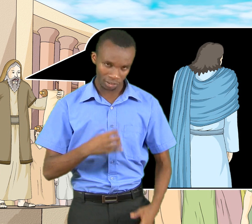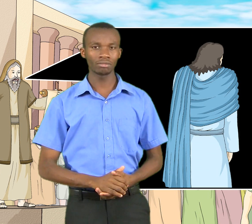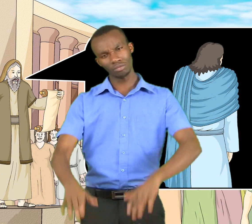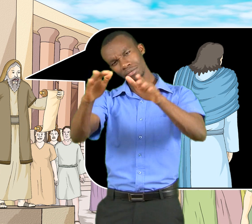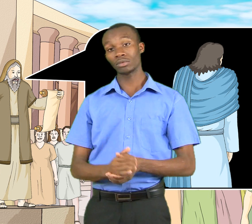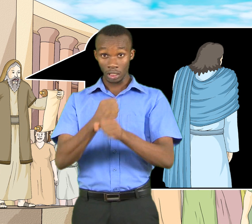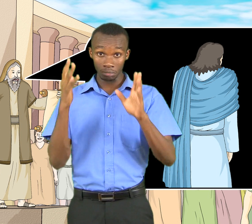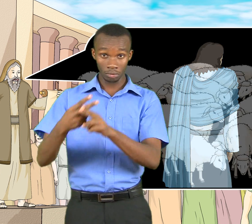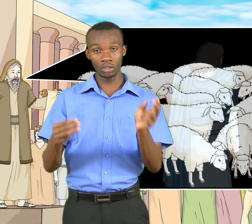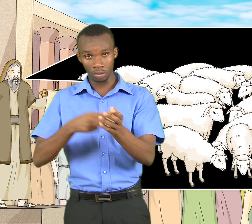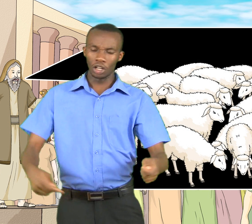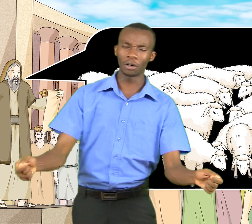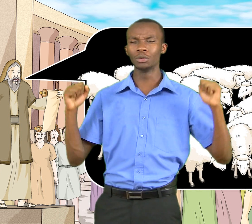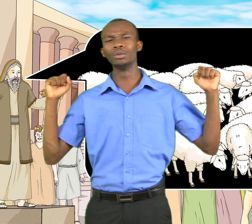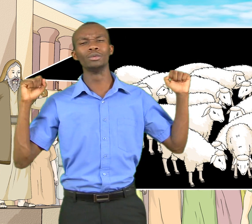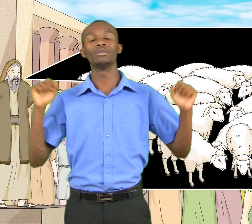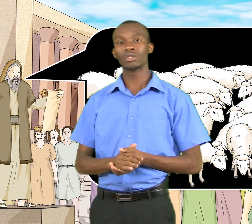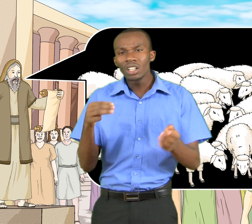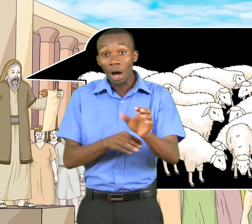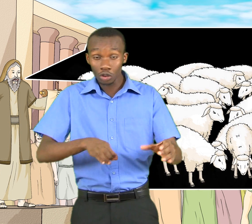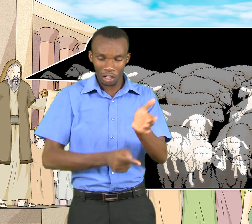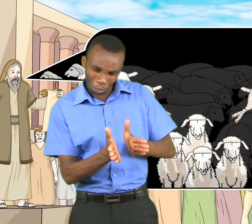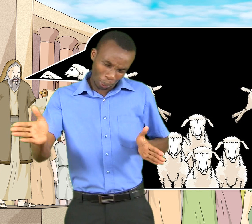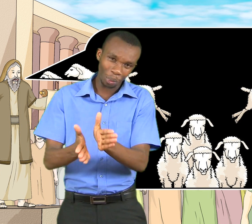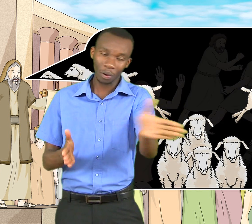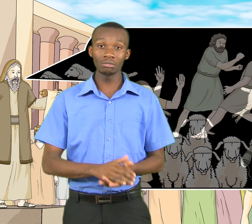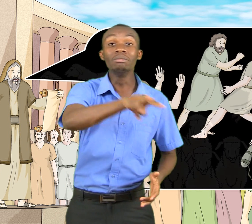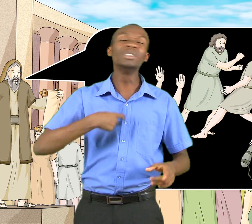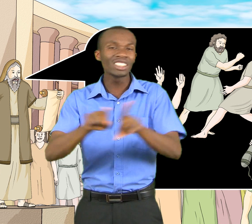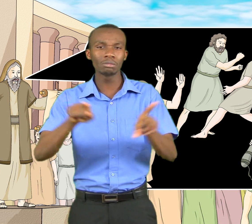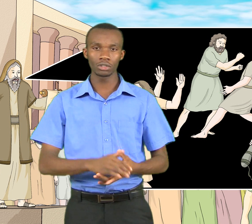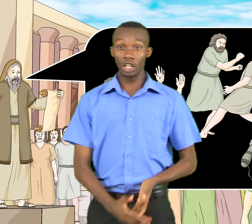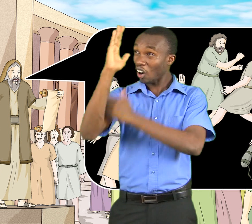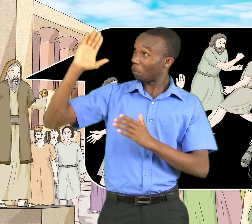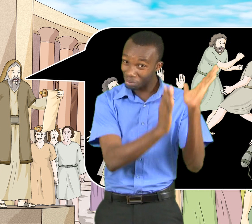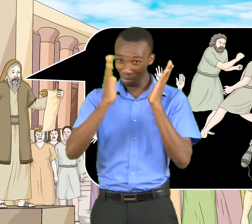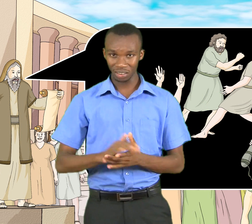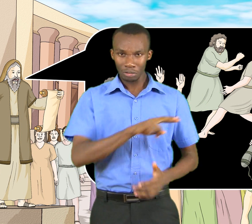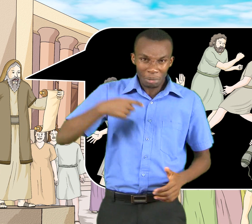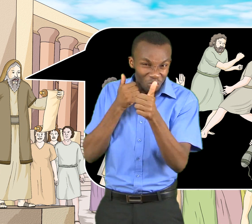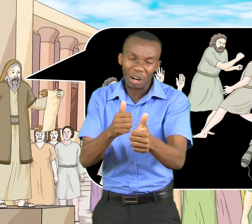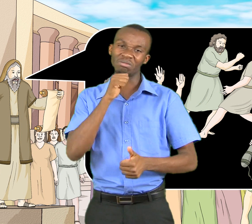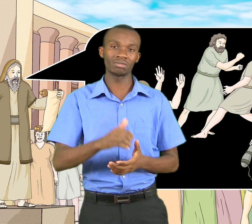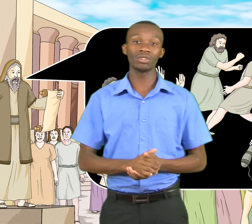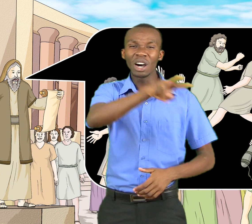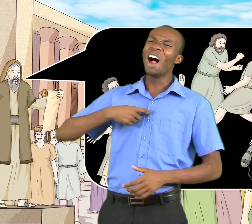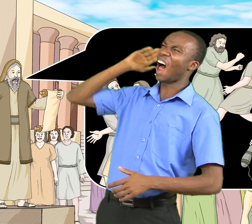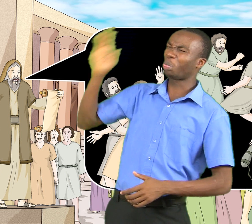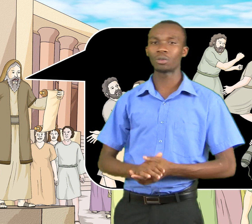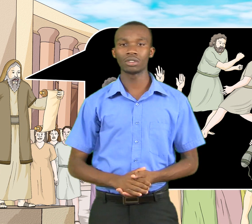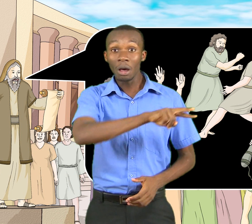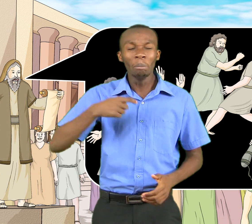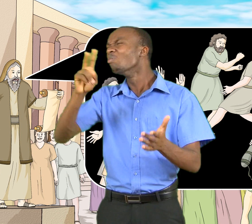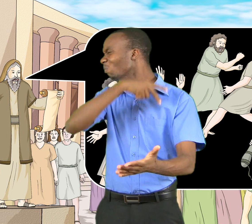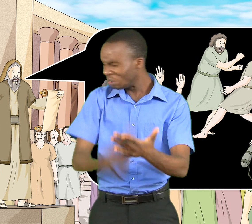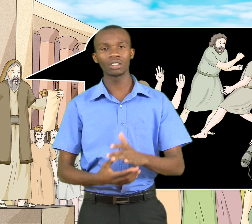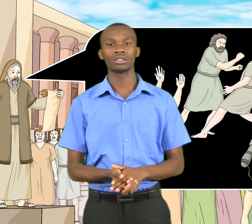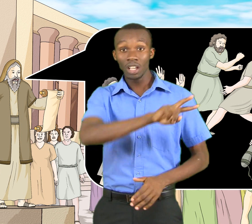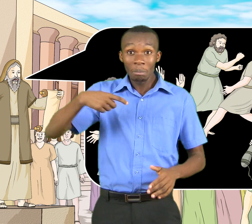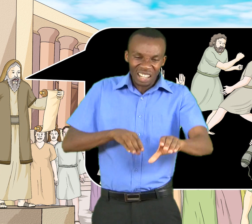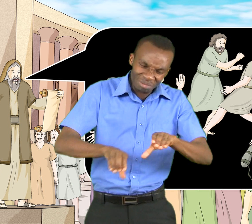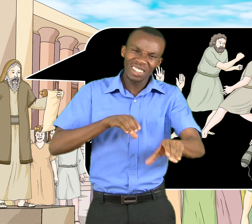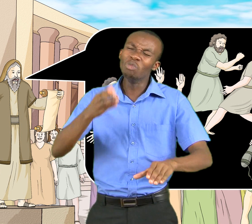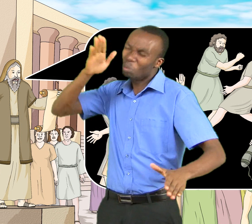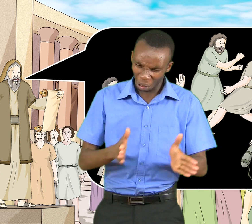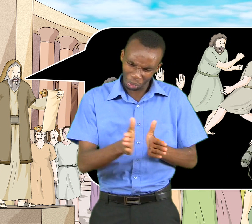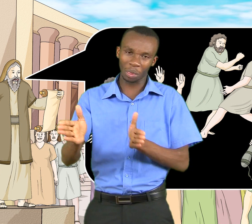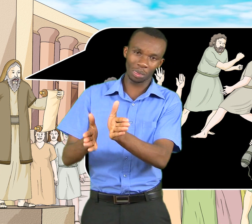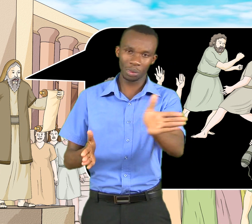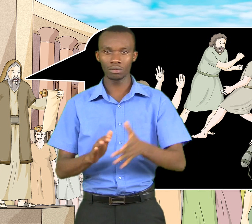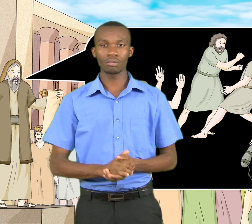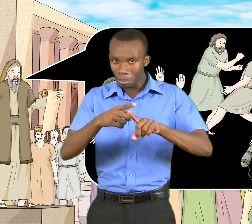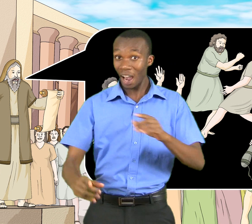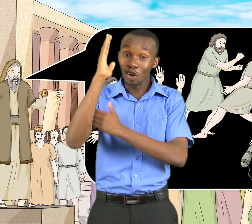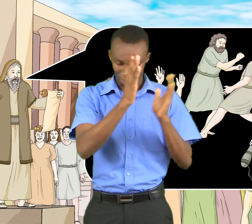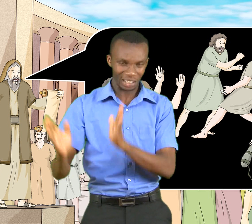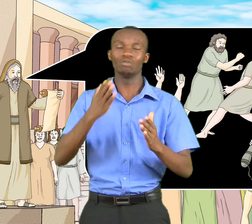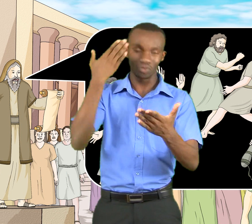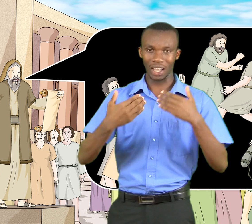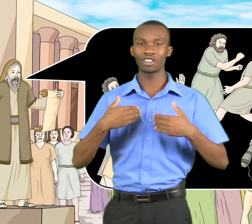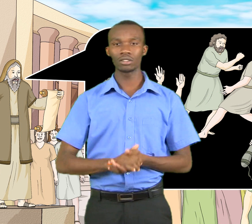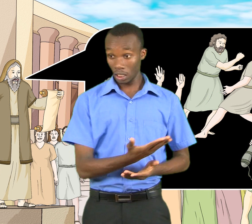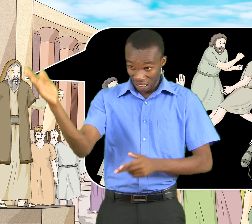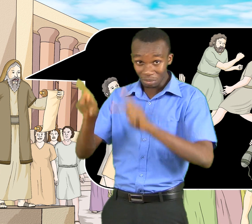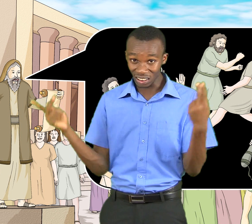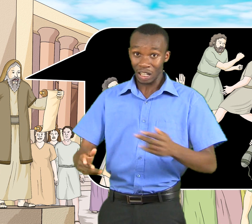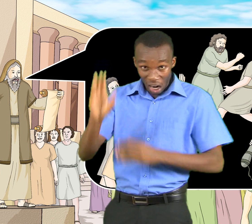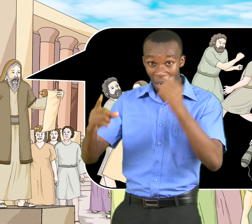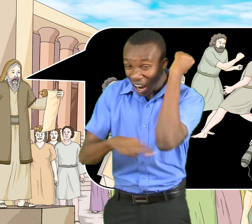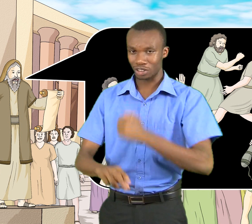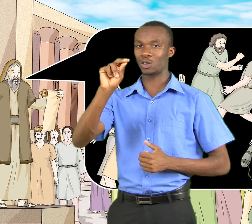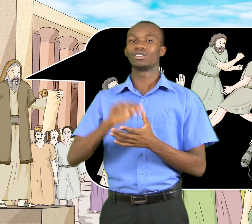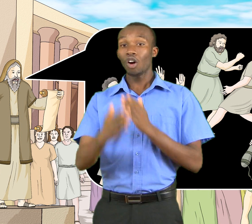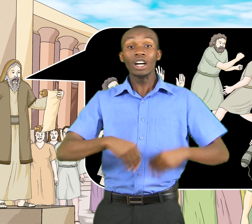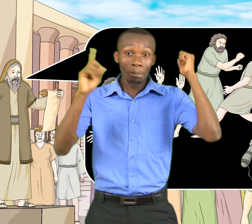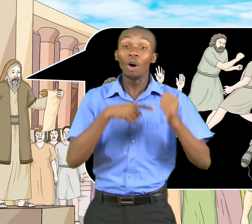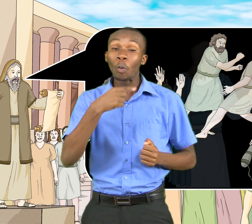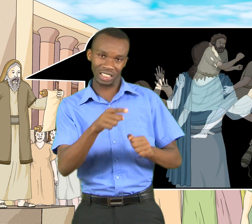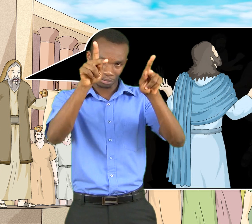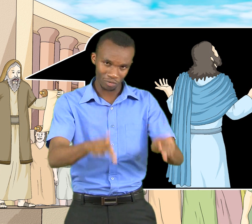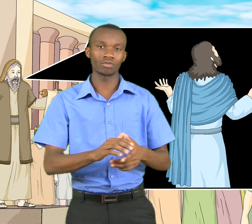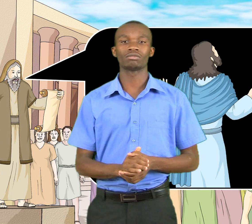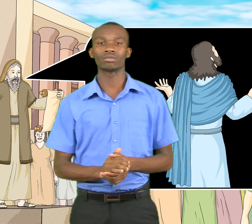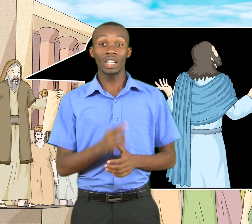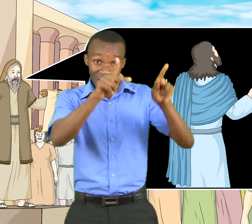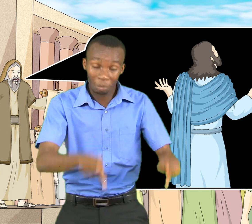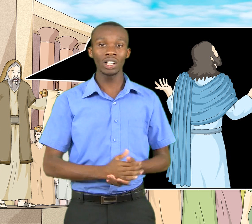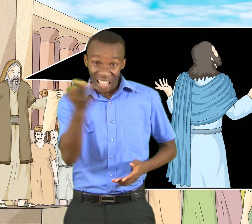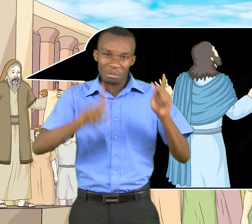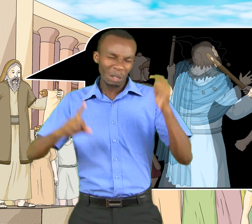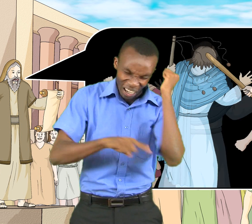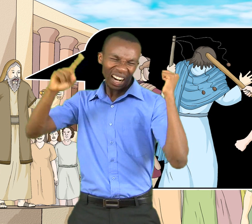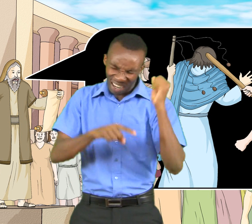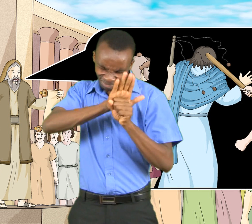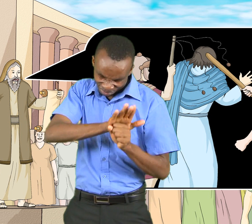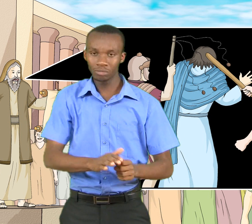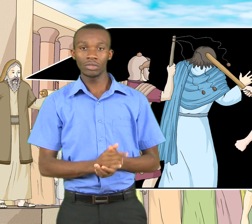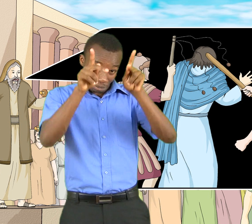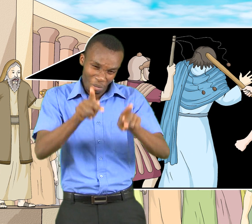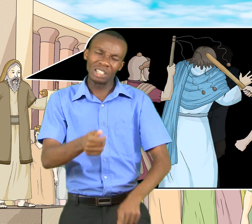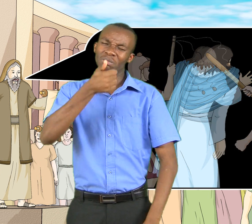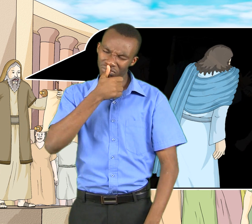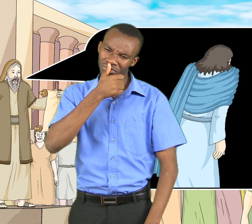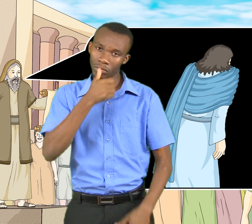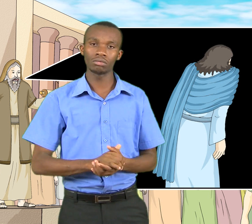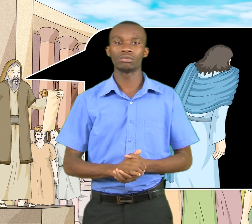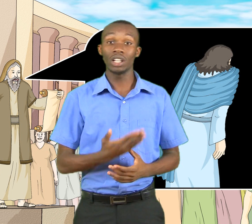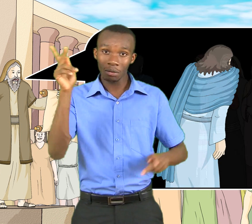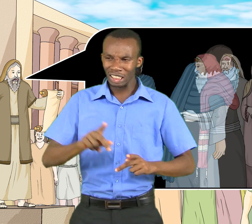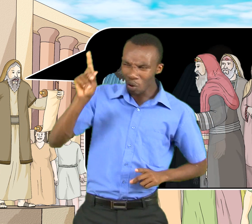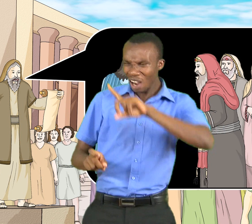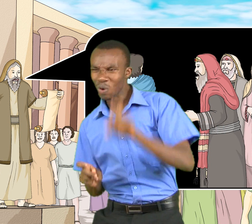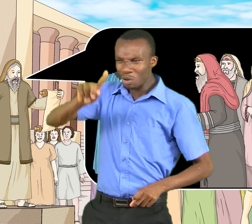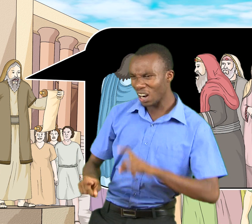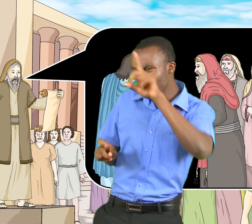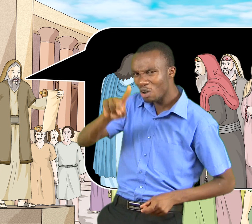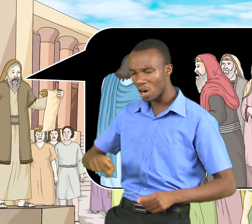We all like sheep have gone astray, each one has turned to his own way; and the LORD has laid upon Him the iniquity of us all. He was oppressed and afflicted, yet He did not open His mouth.